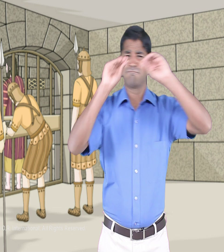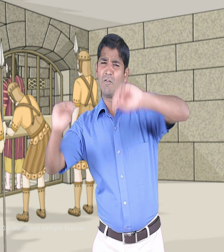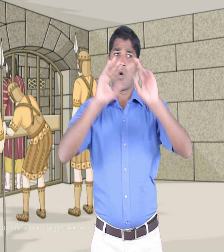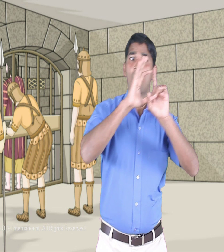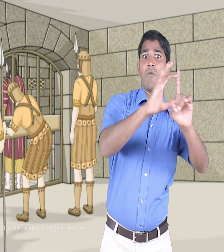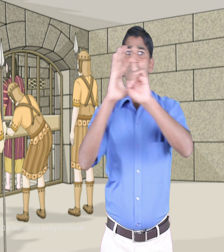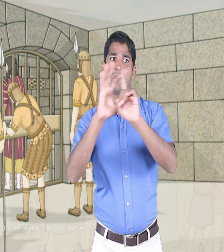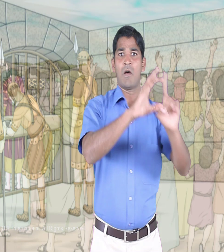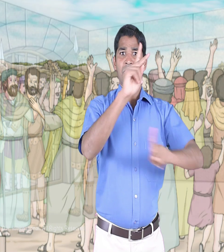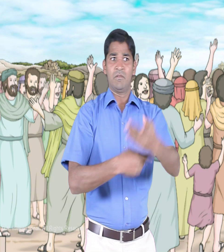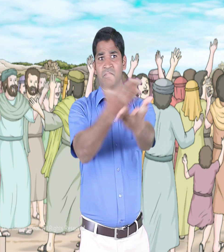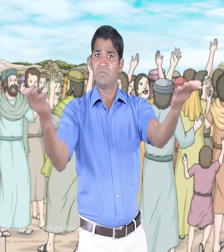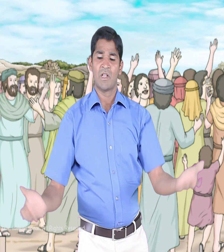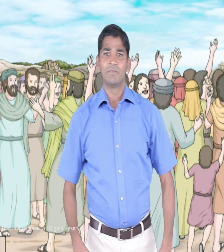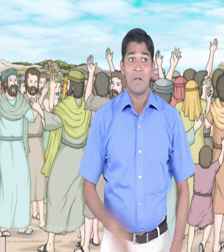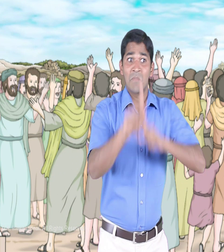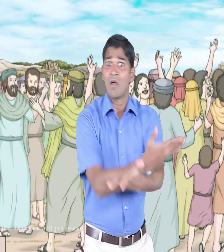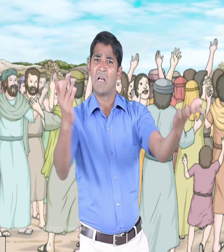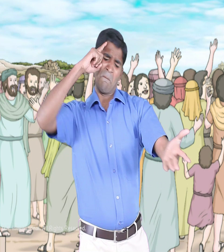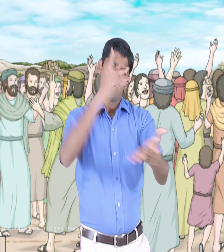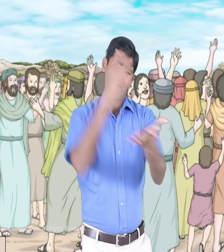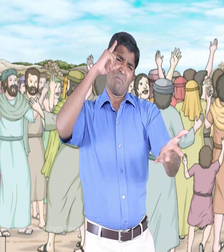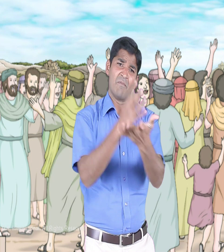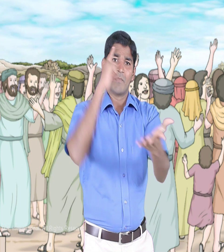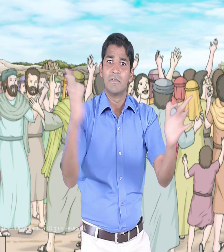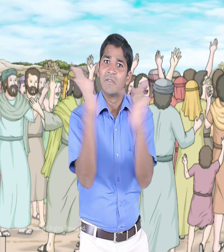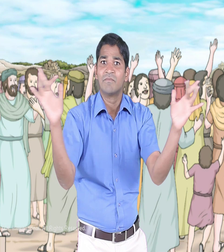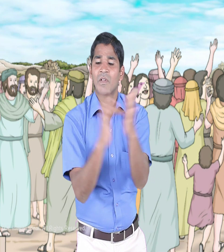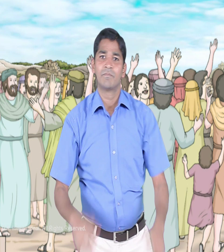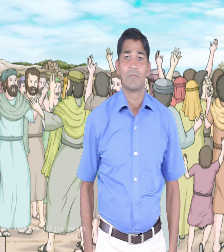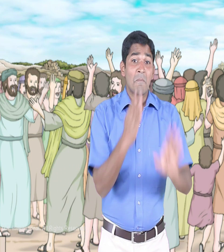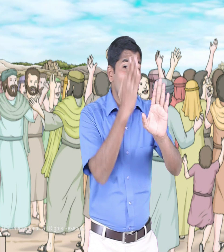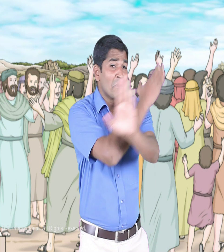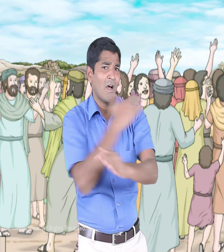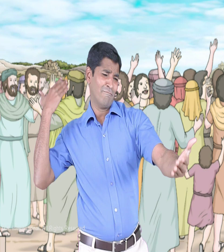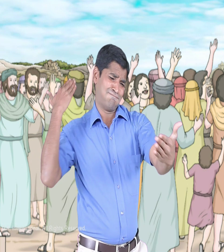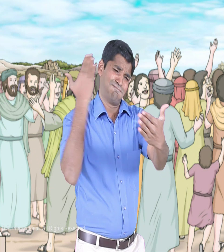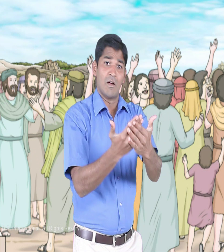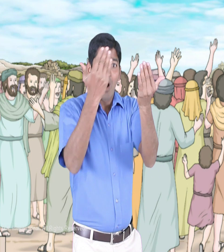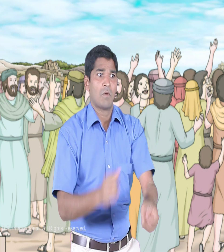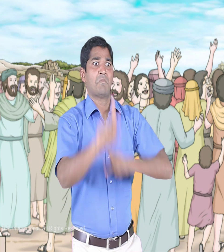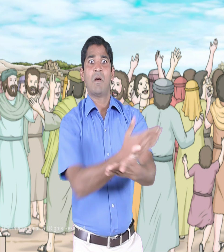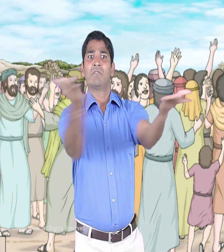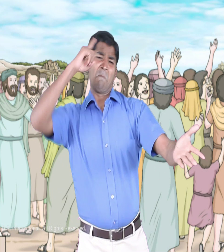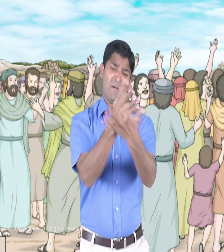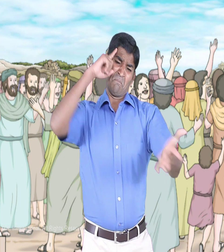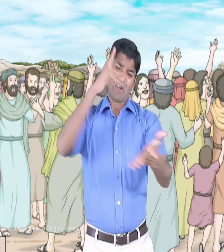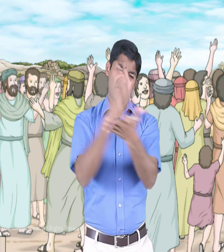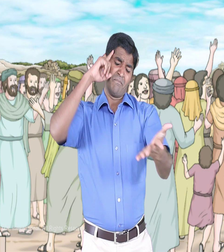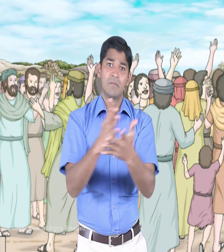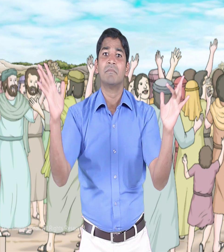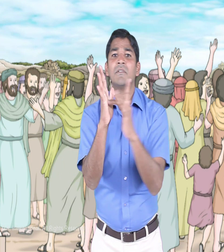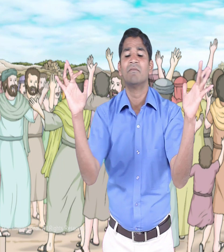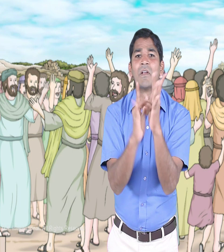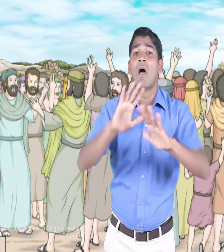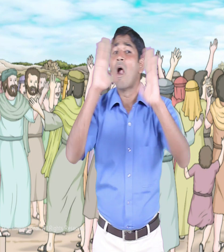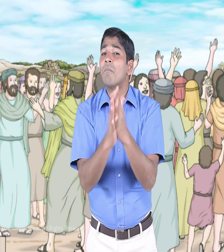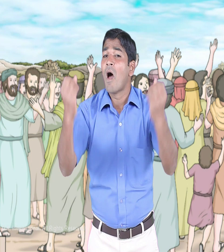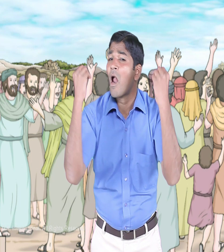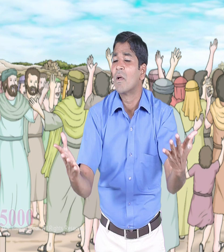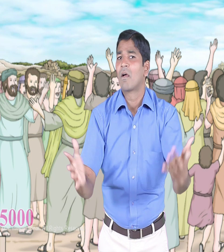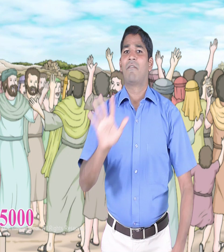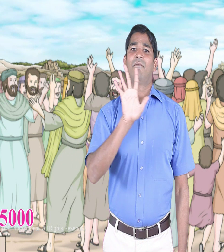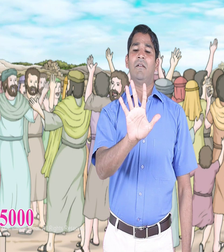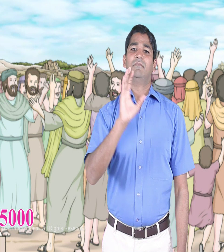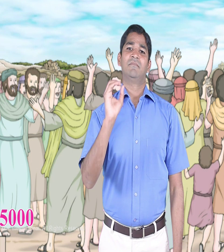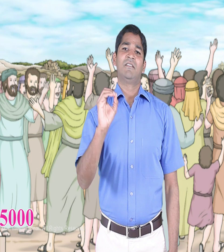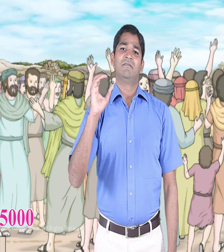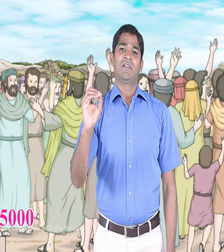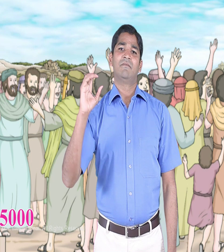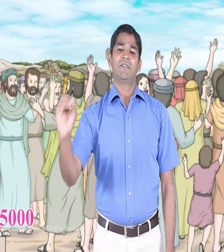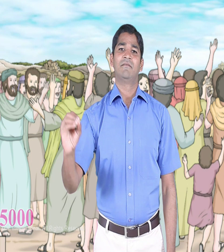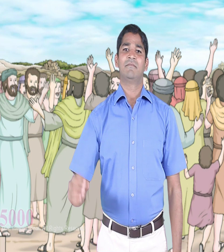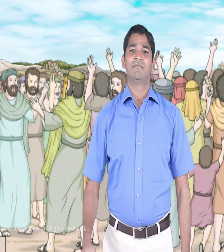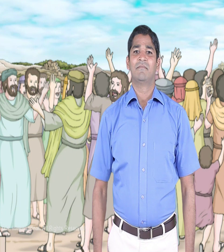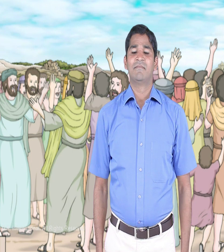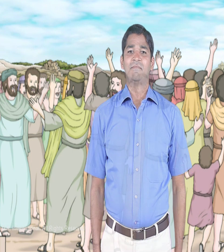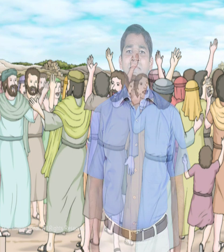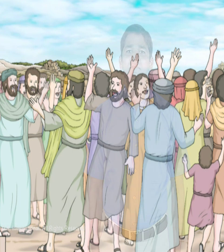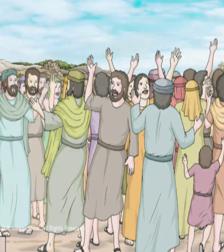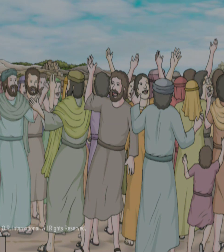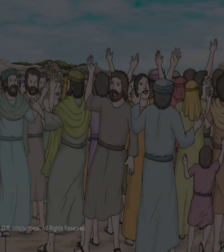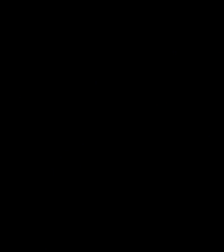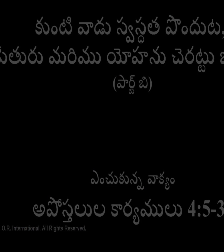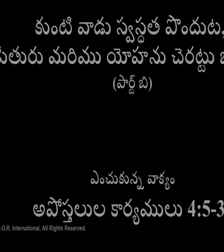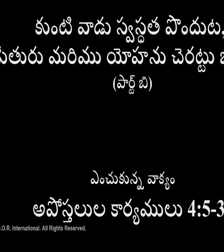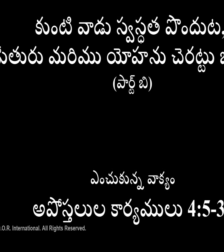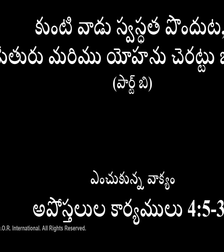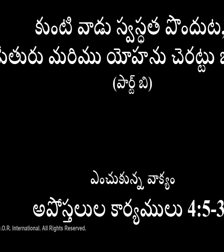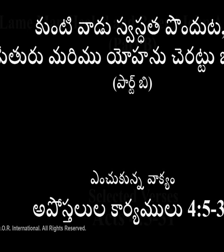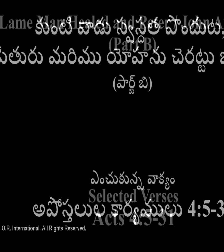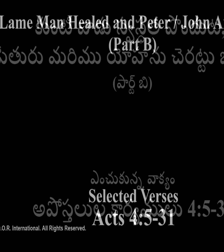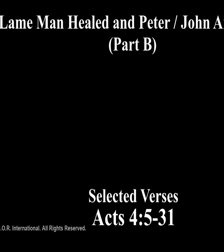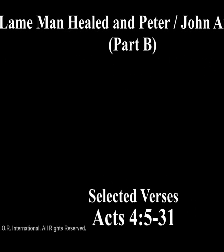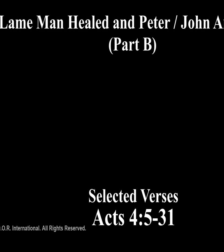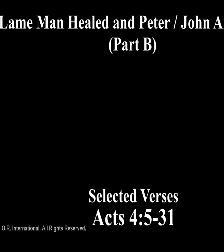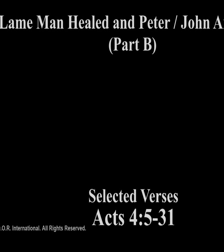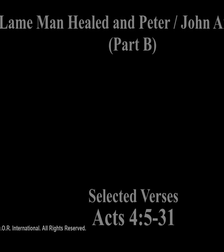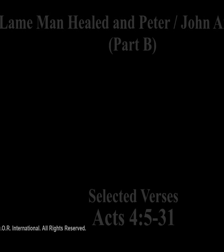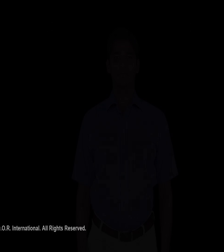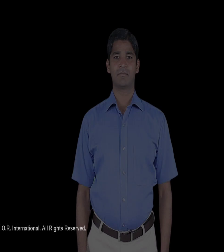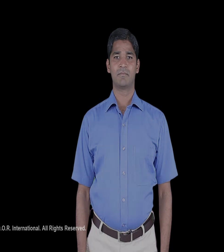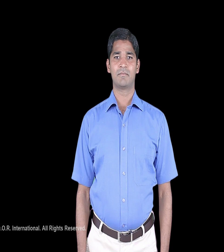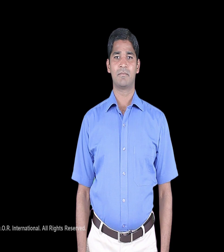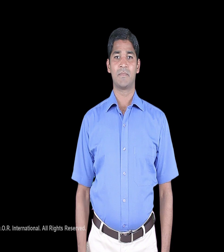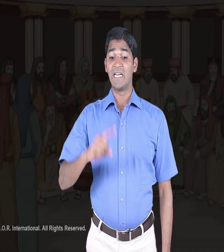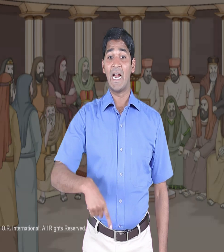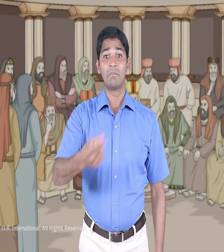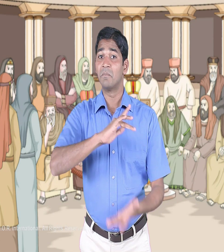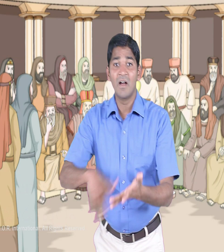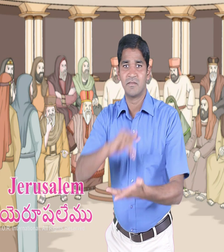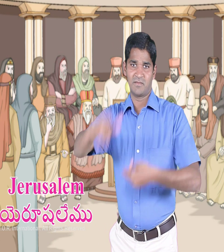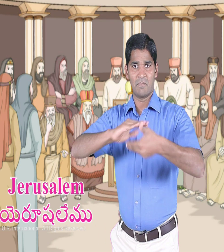But many who heard the message believed, and the number of men grew to about five thousand.